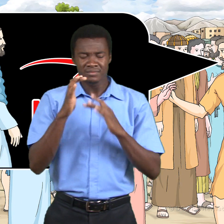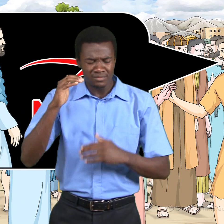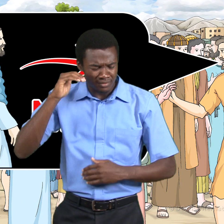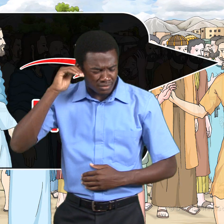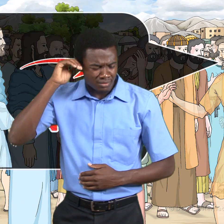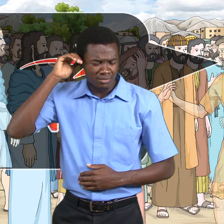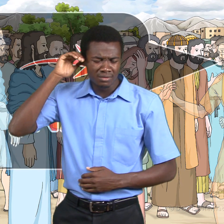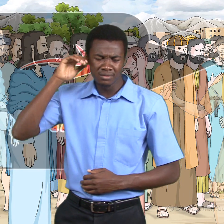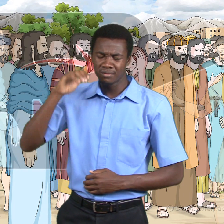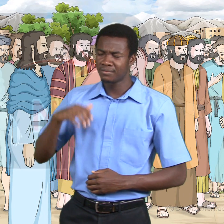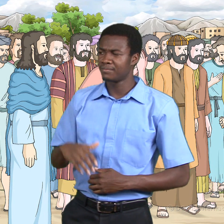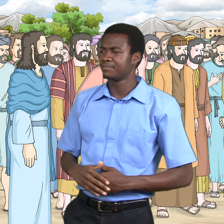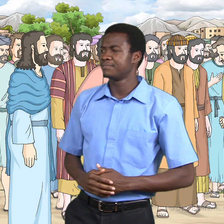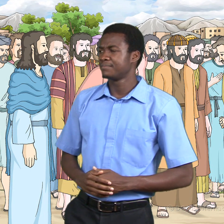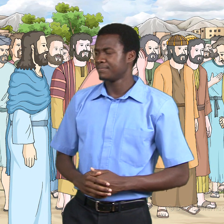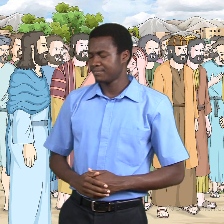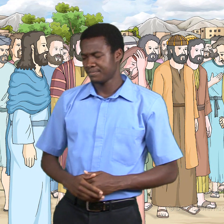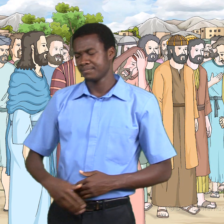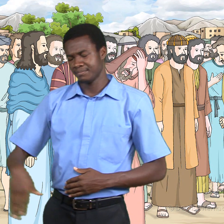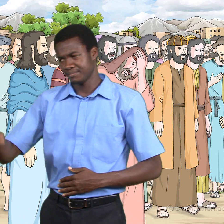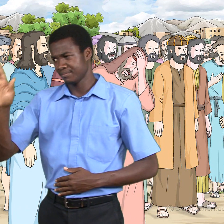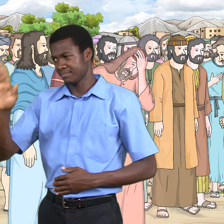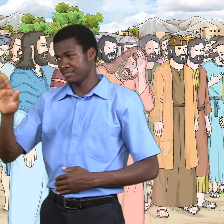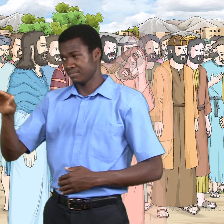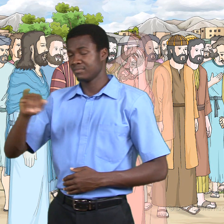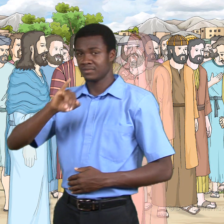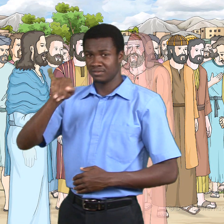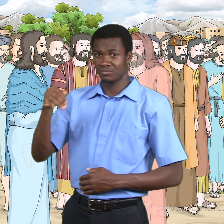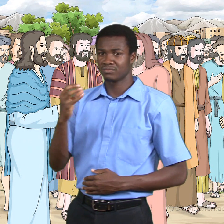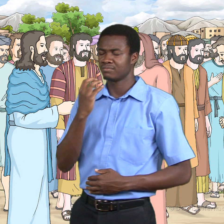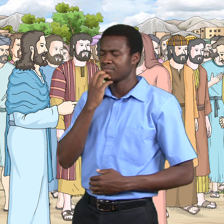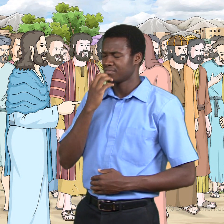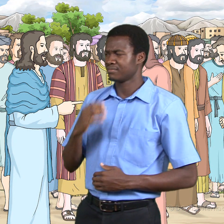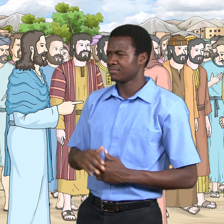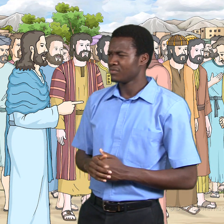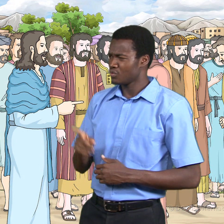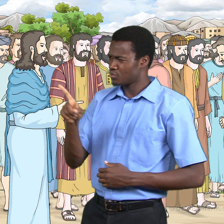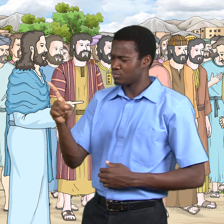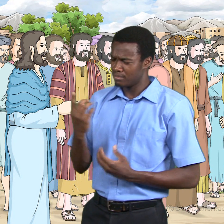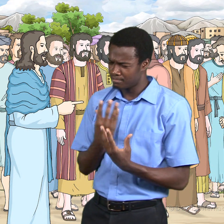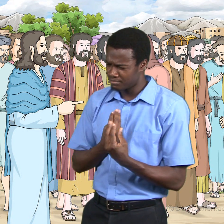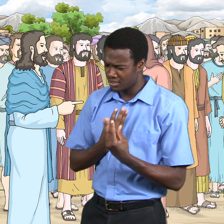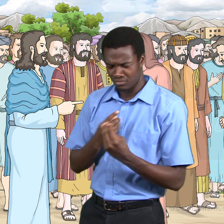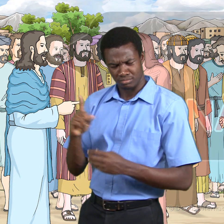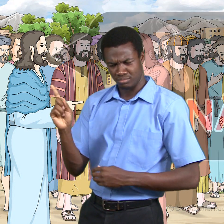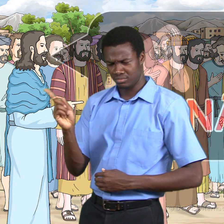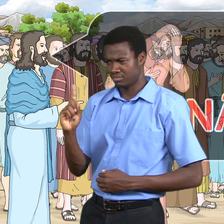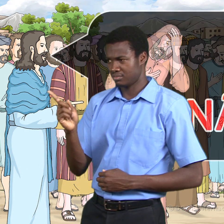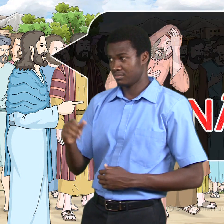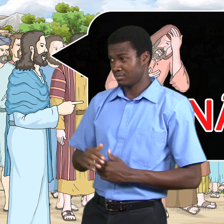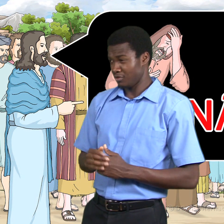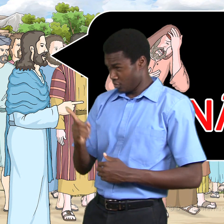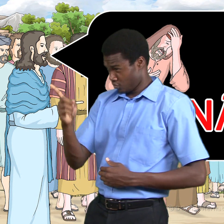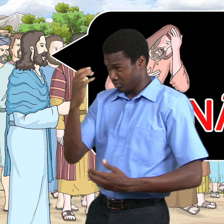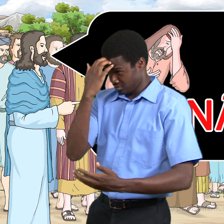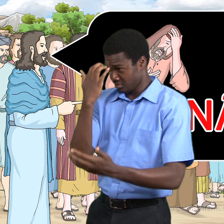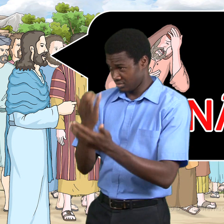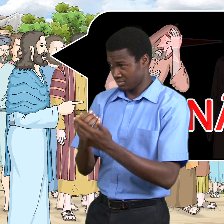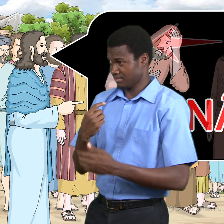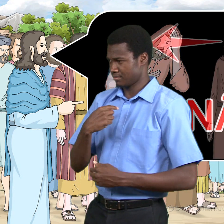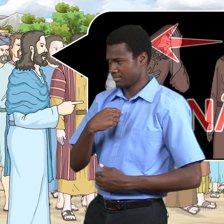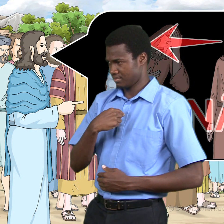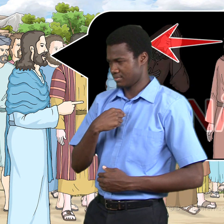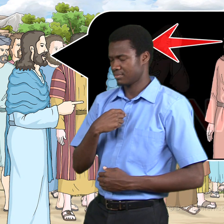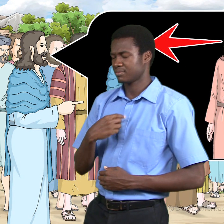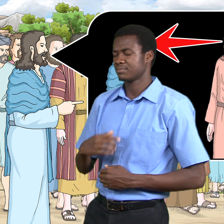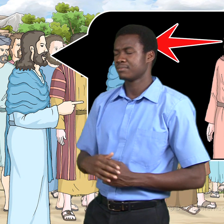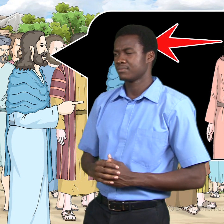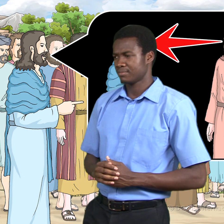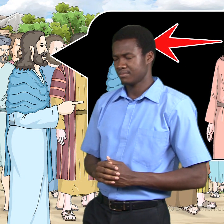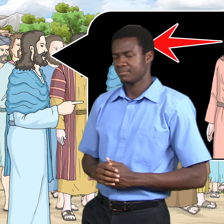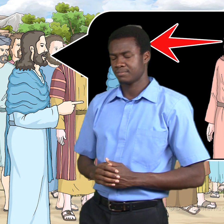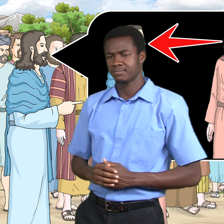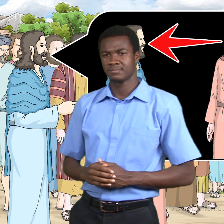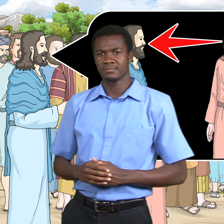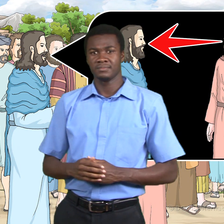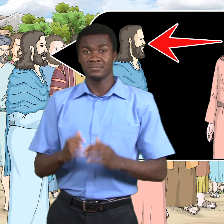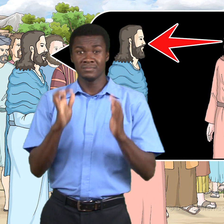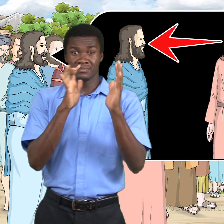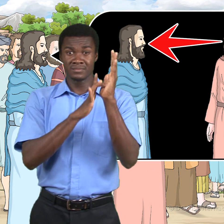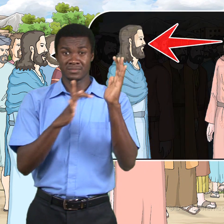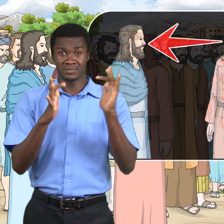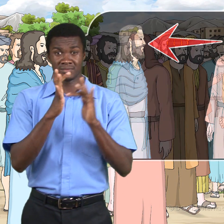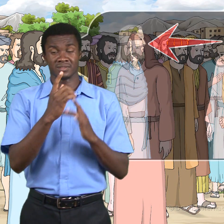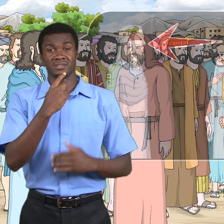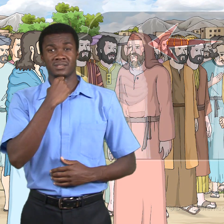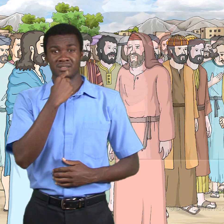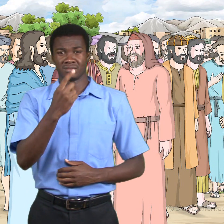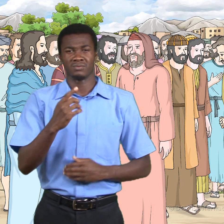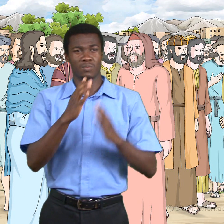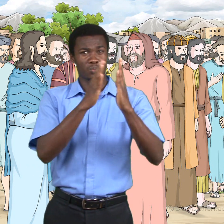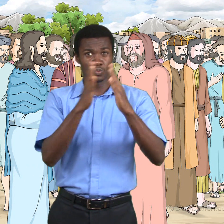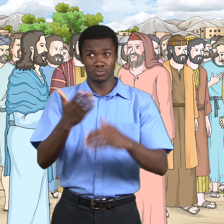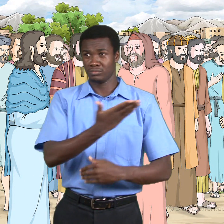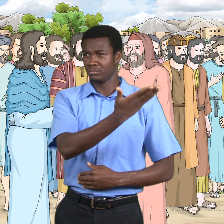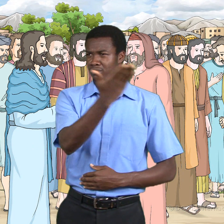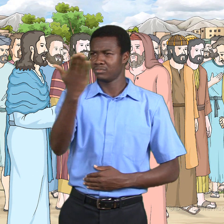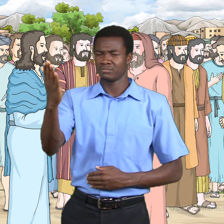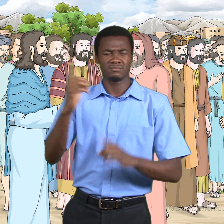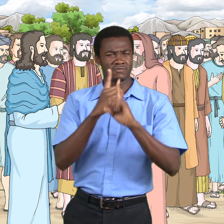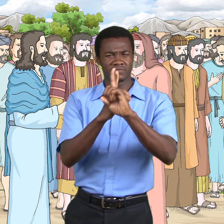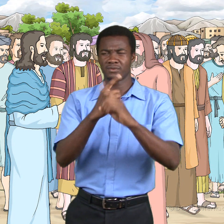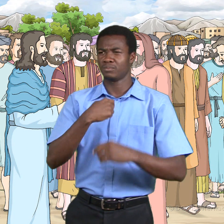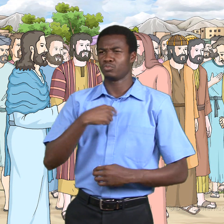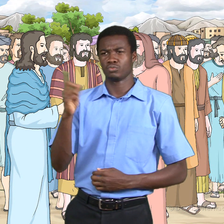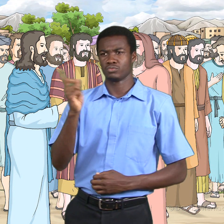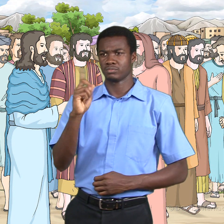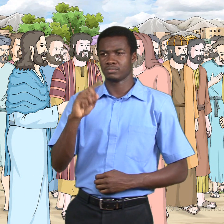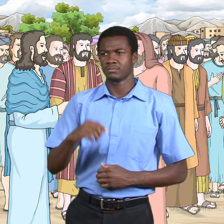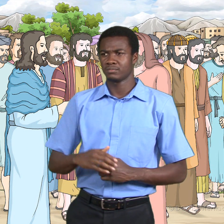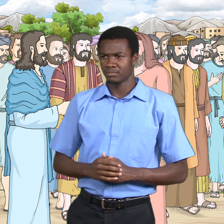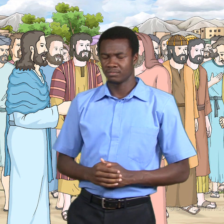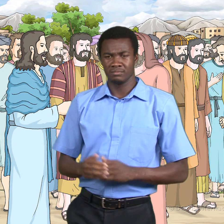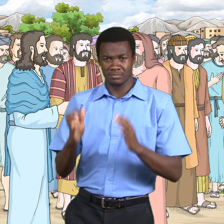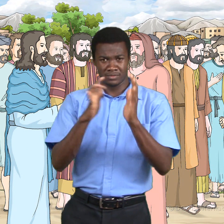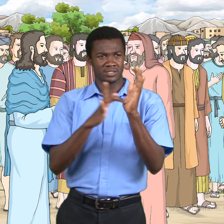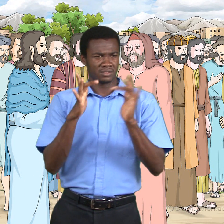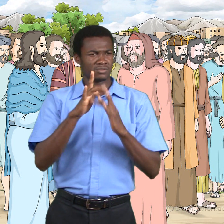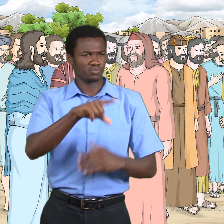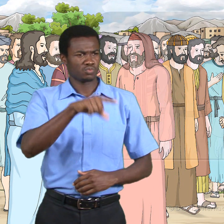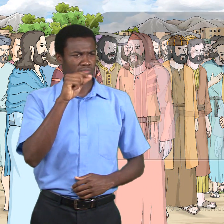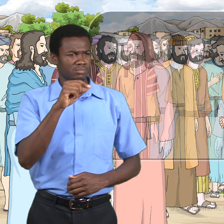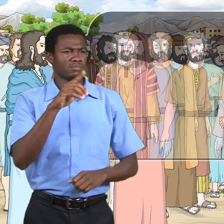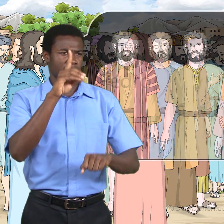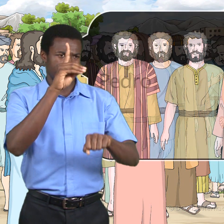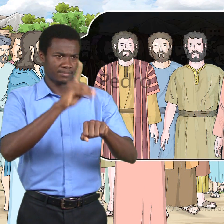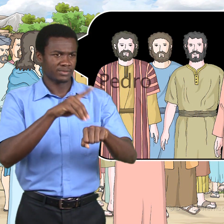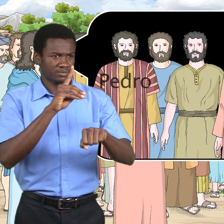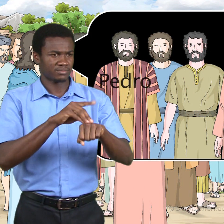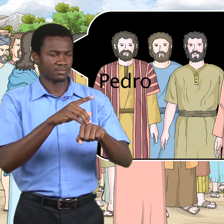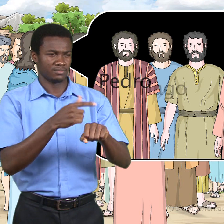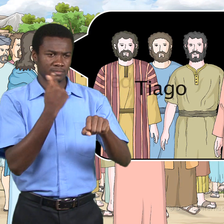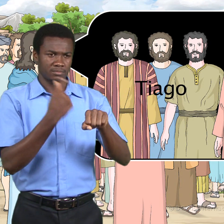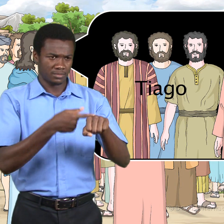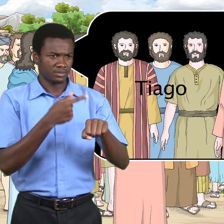But Jesus overheard their conversation and said to Jairus, “Do not be afraid; just believe.”